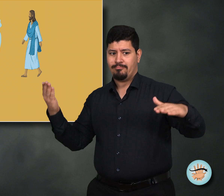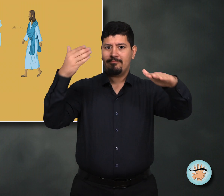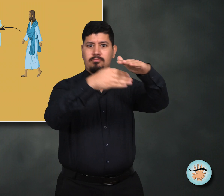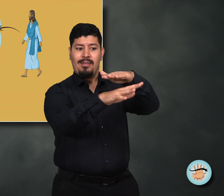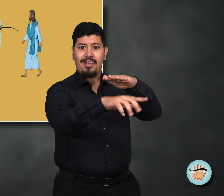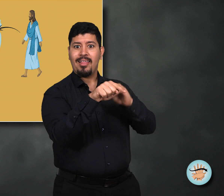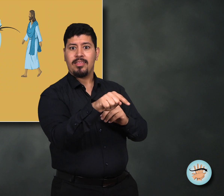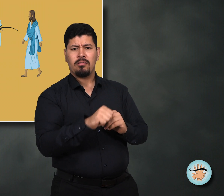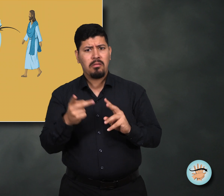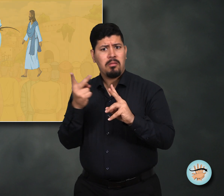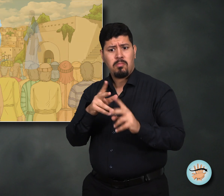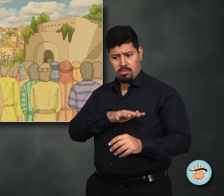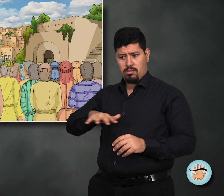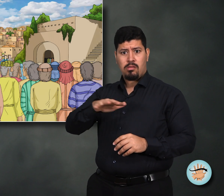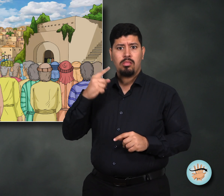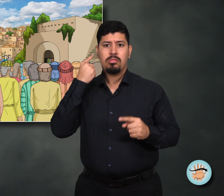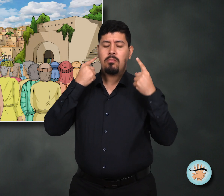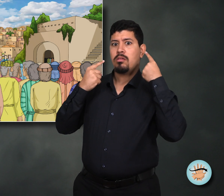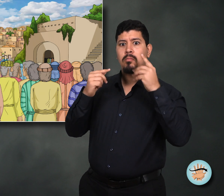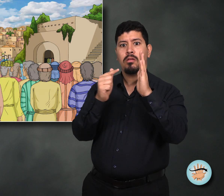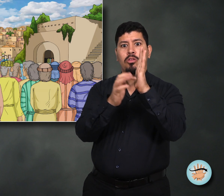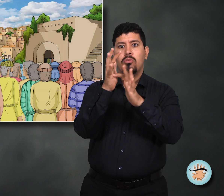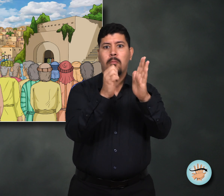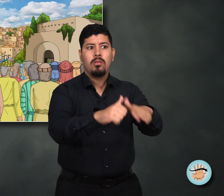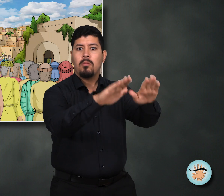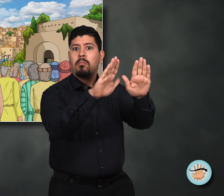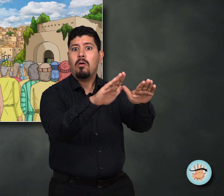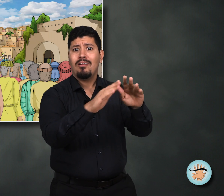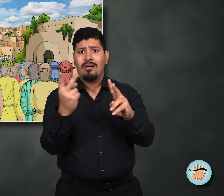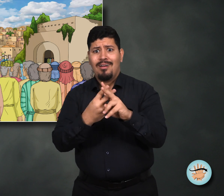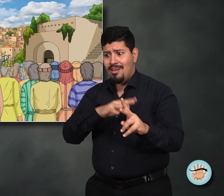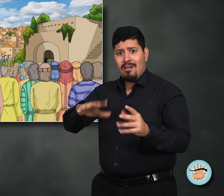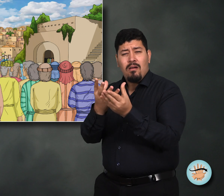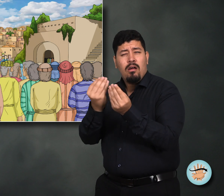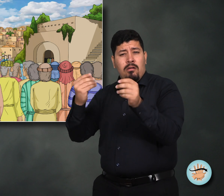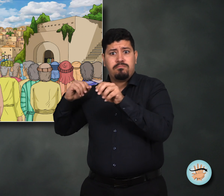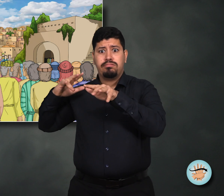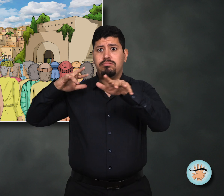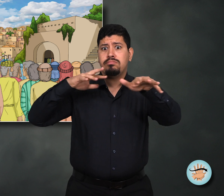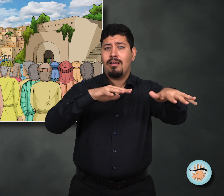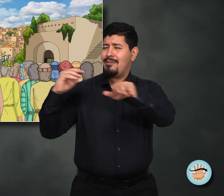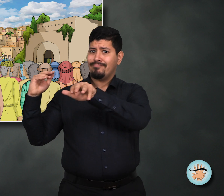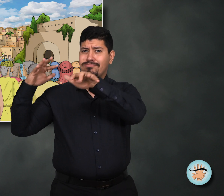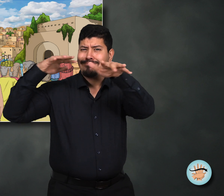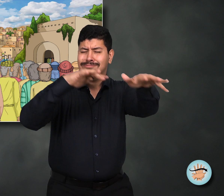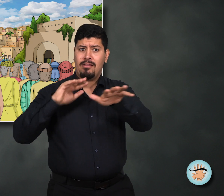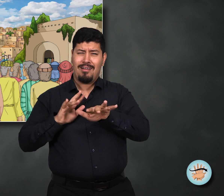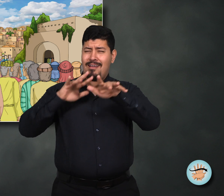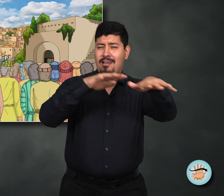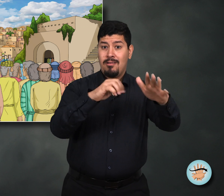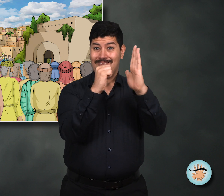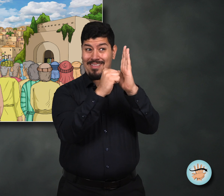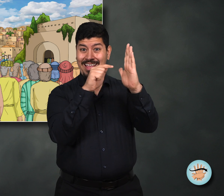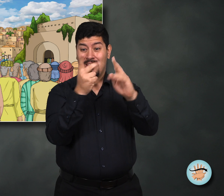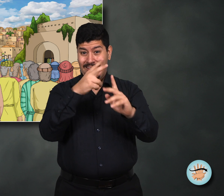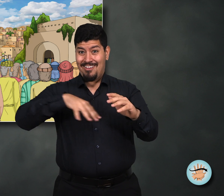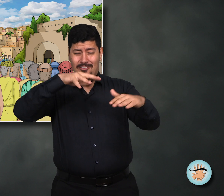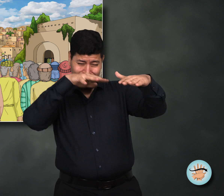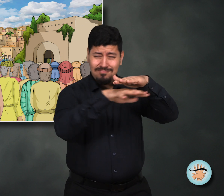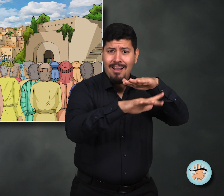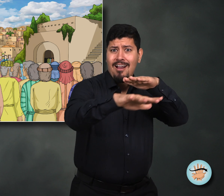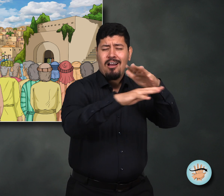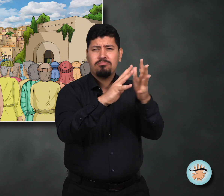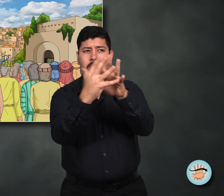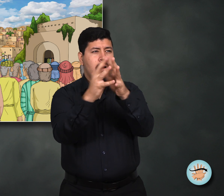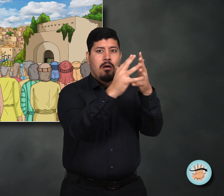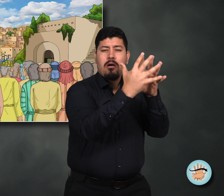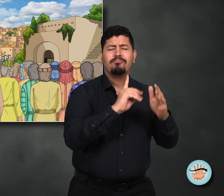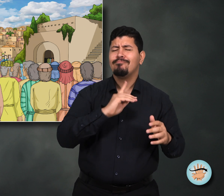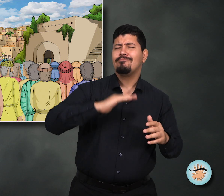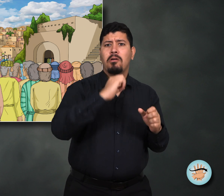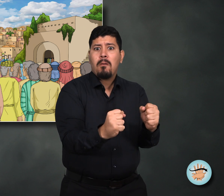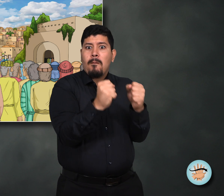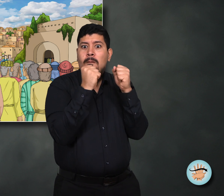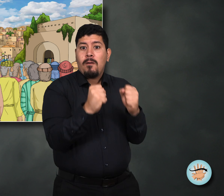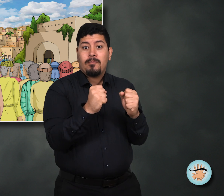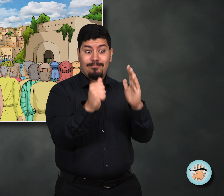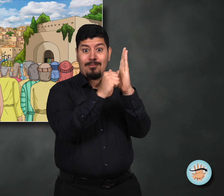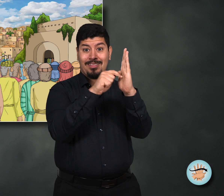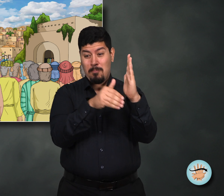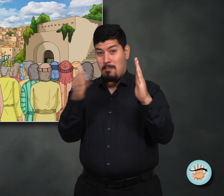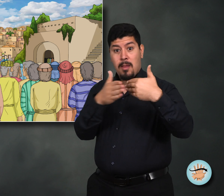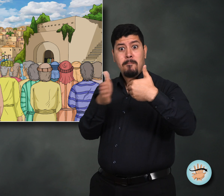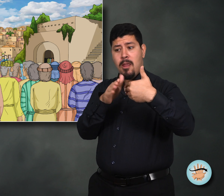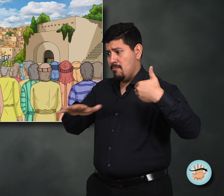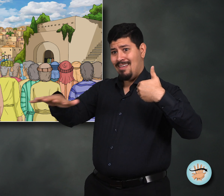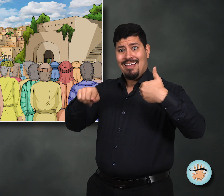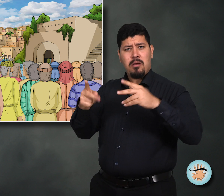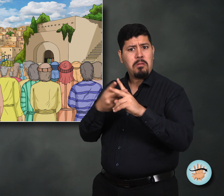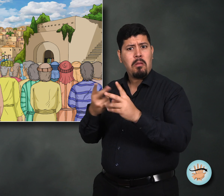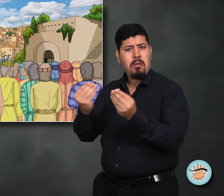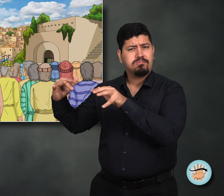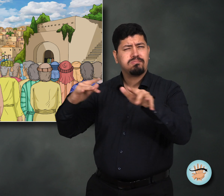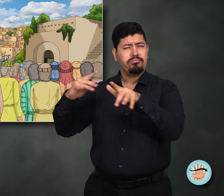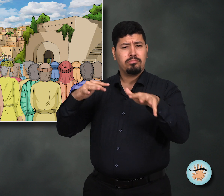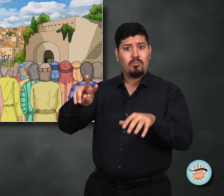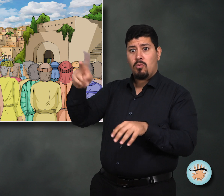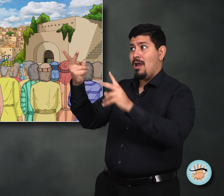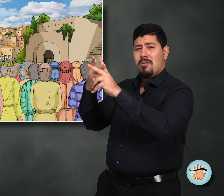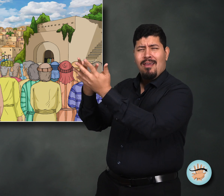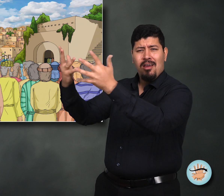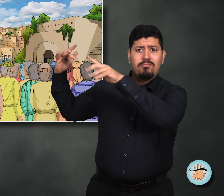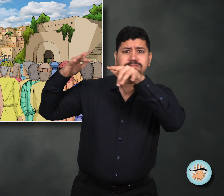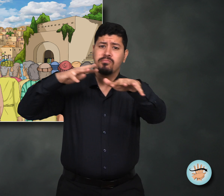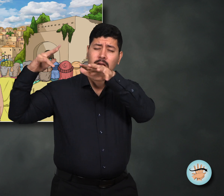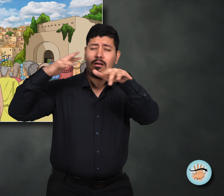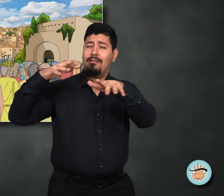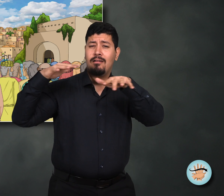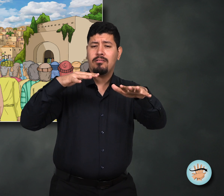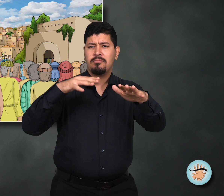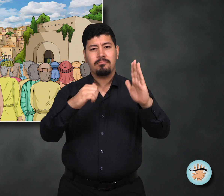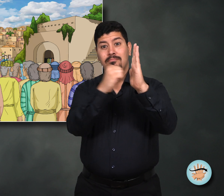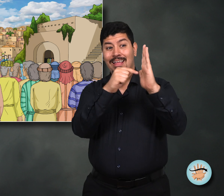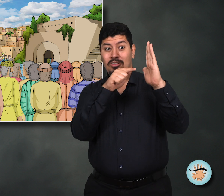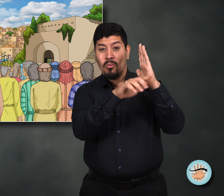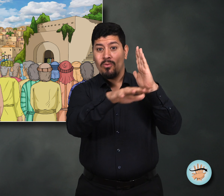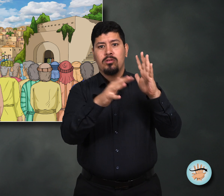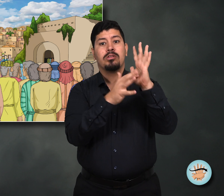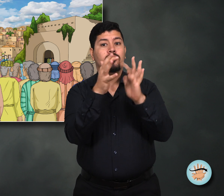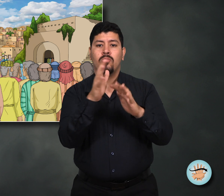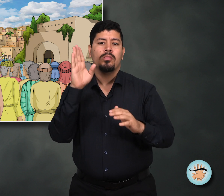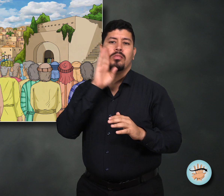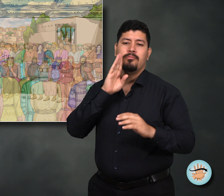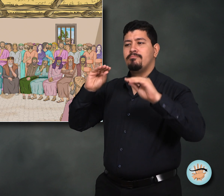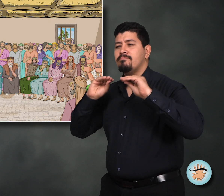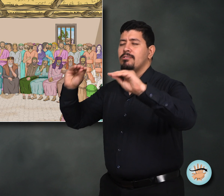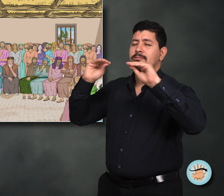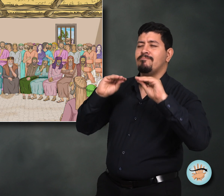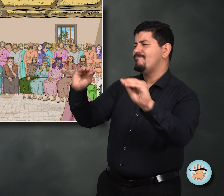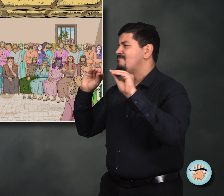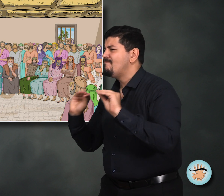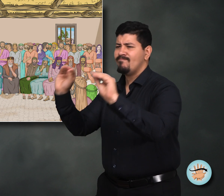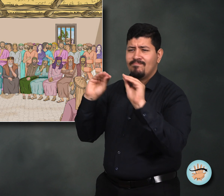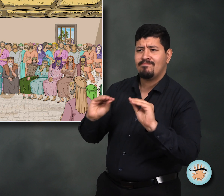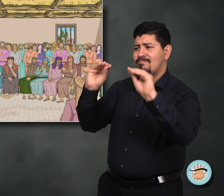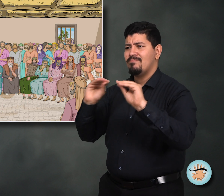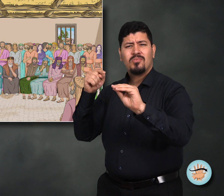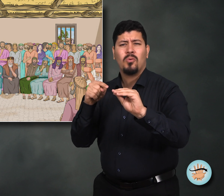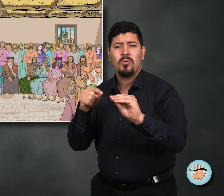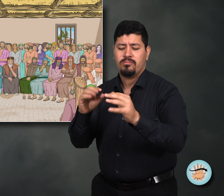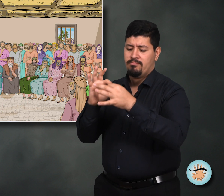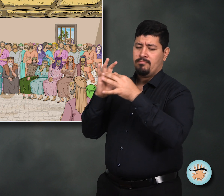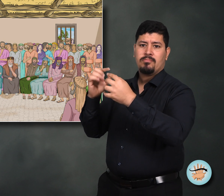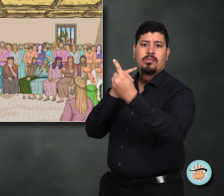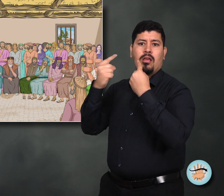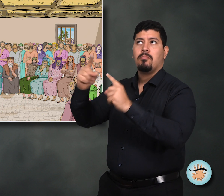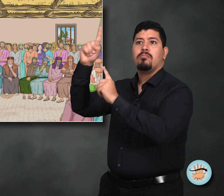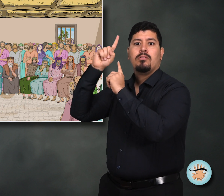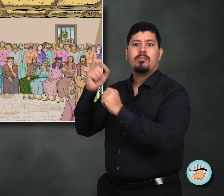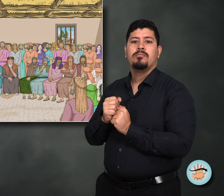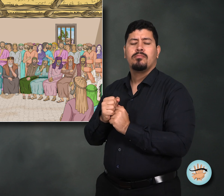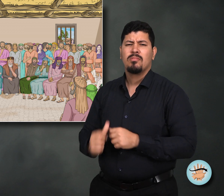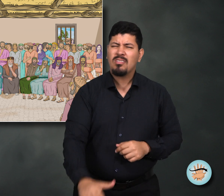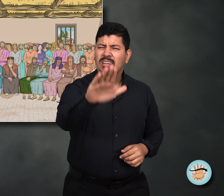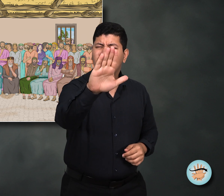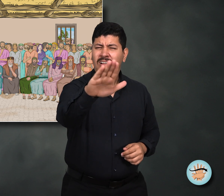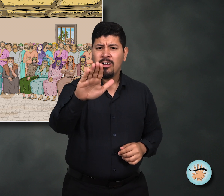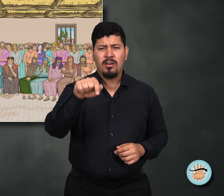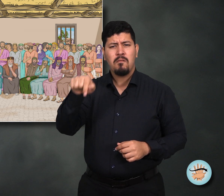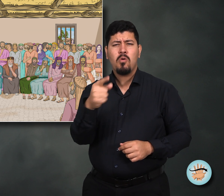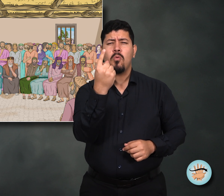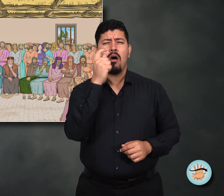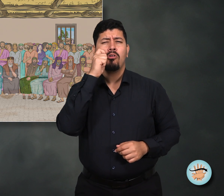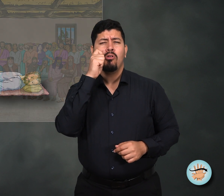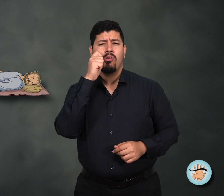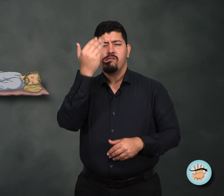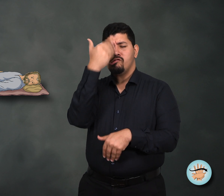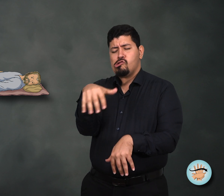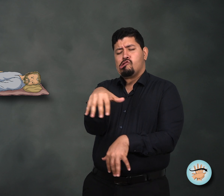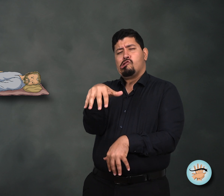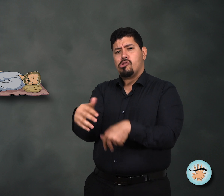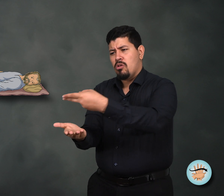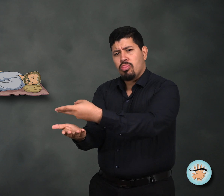And when the people heard that He was home, they gathered in such large numbers that there was no more room, not even outside the door, as Jesus spoke the word to them.